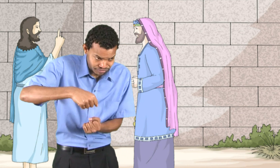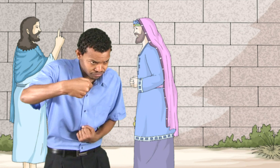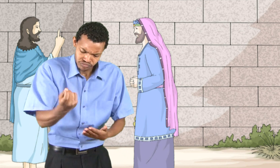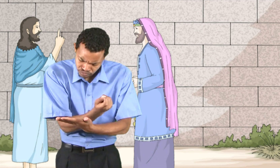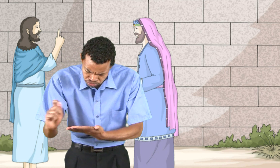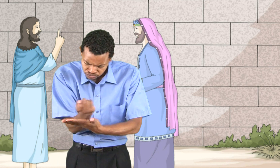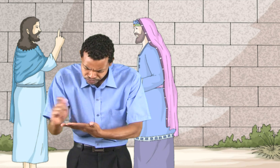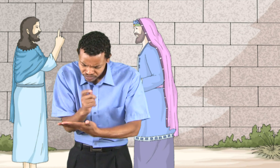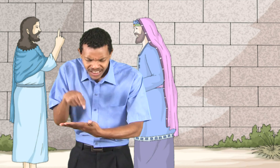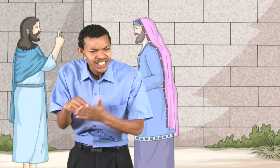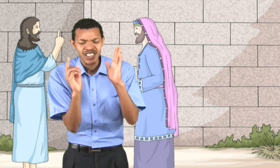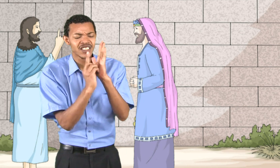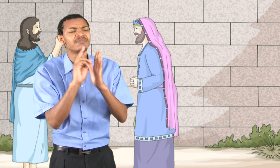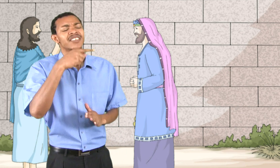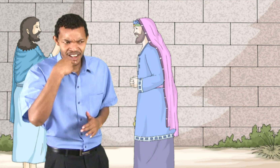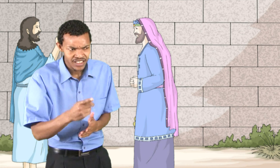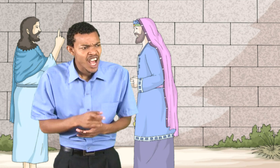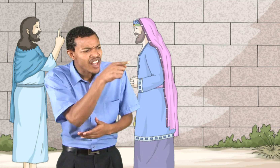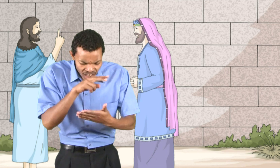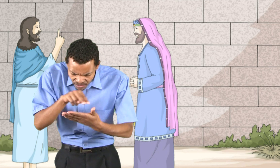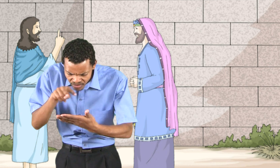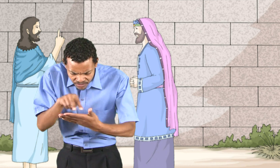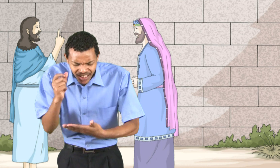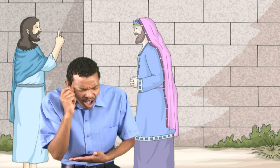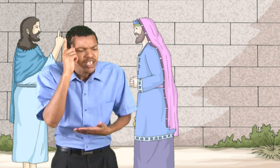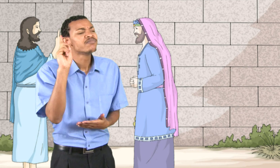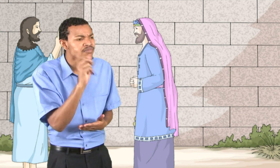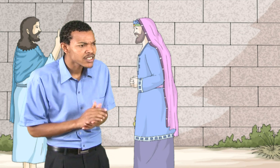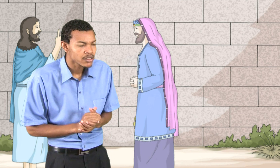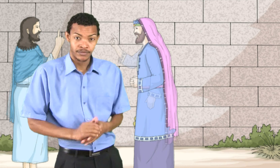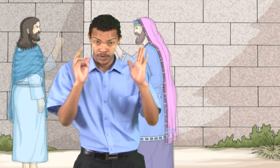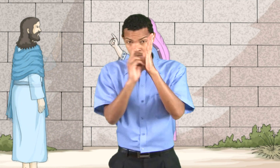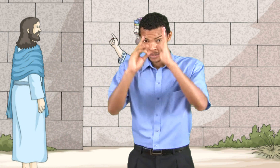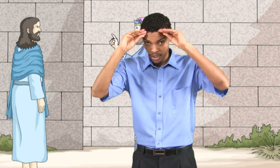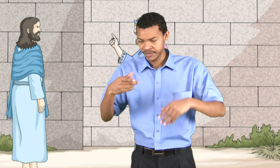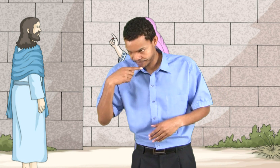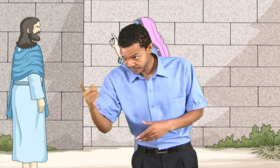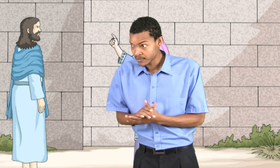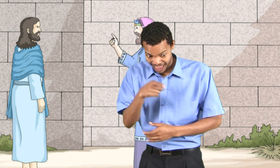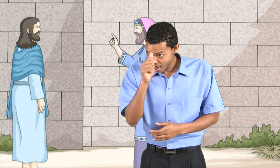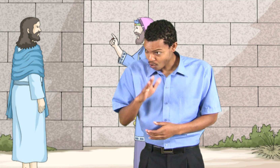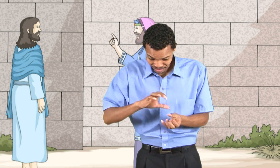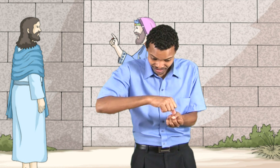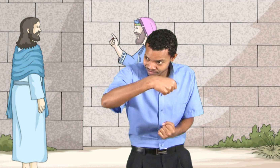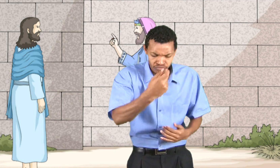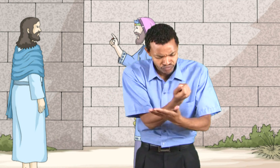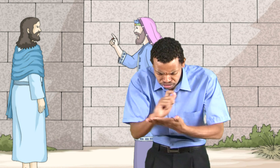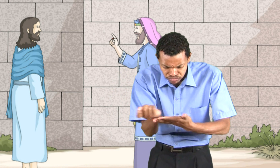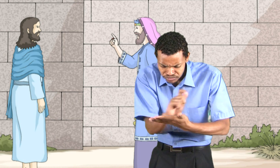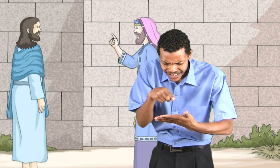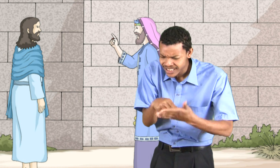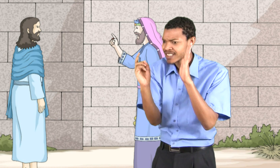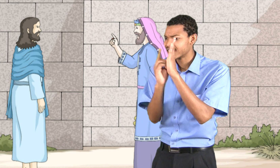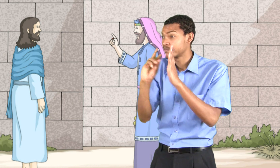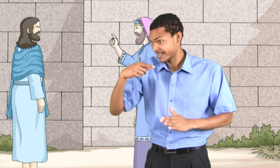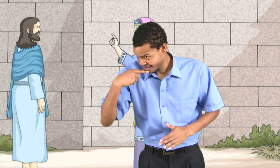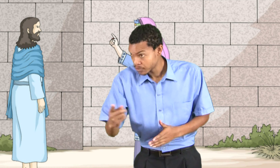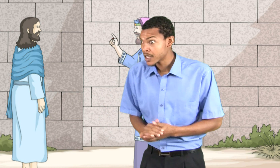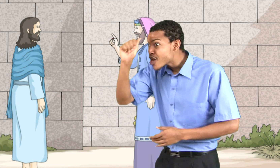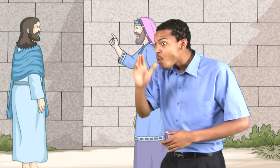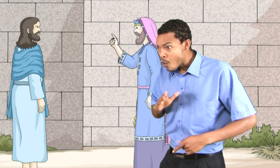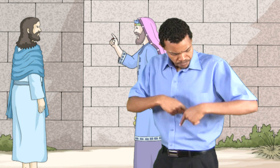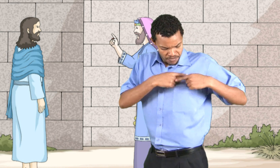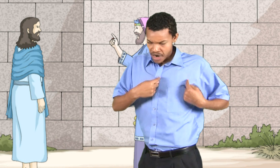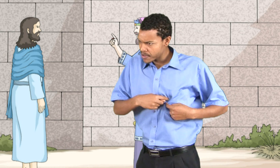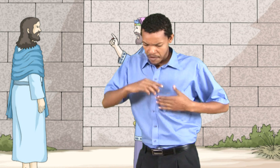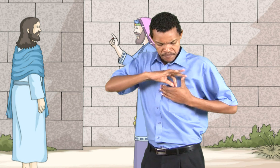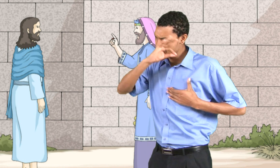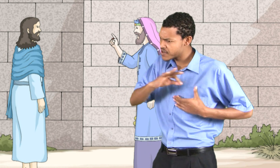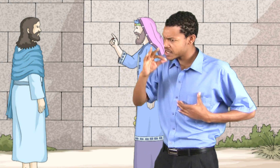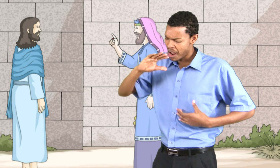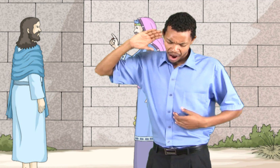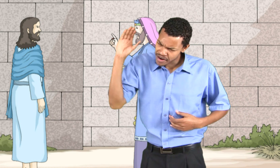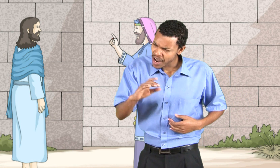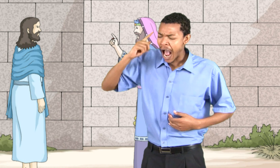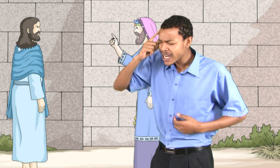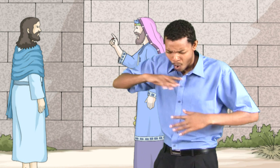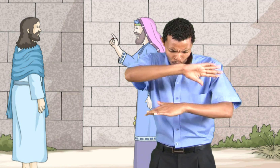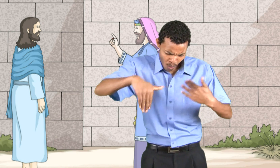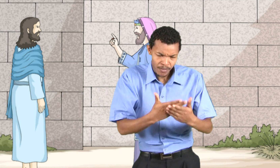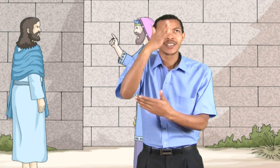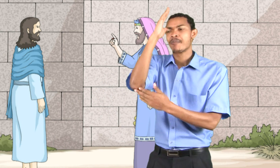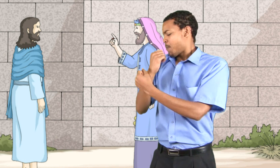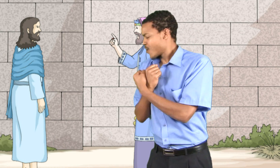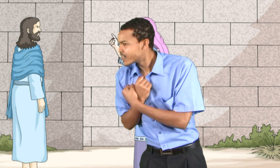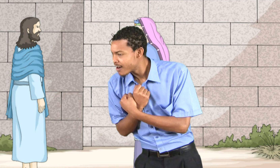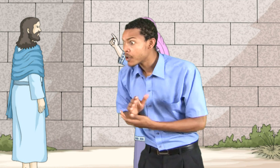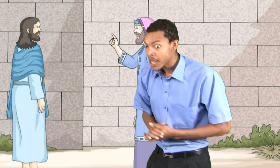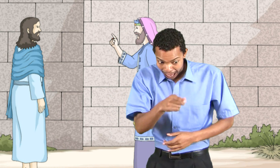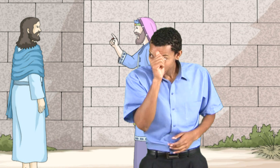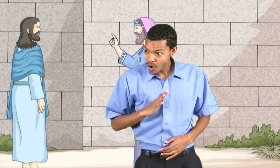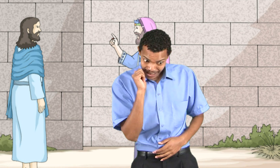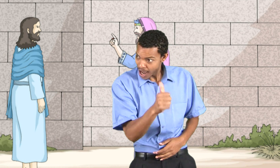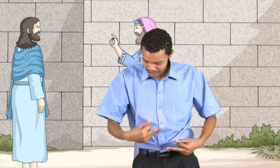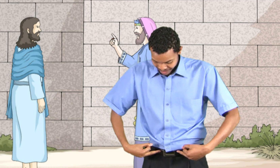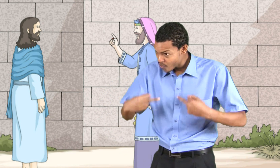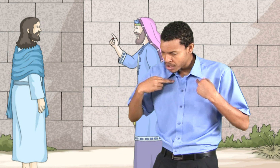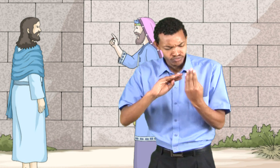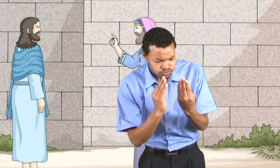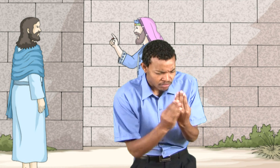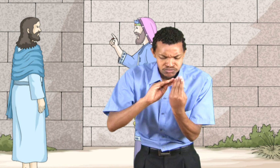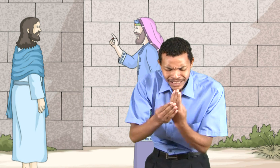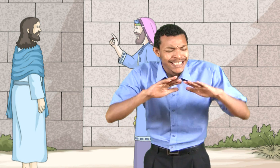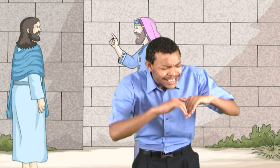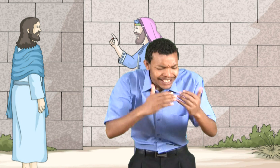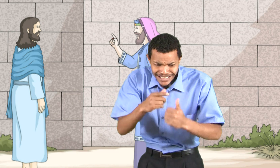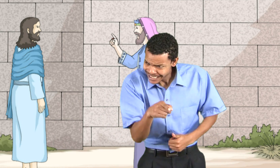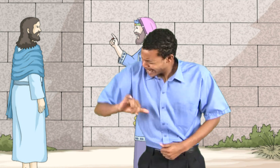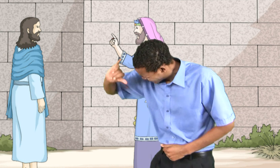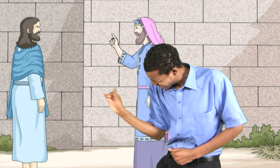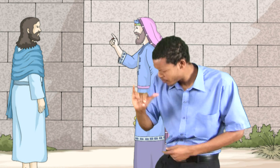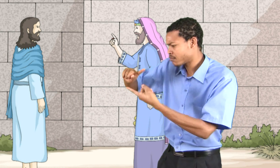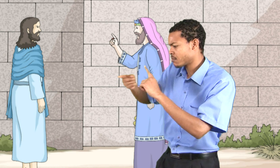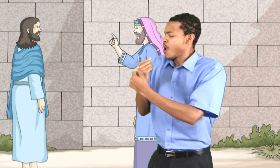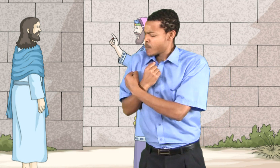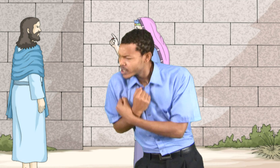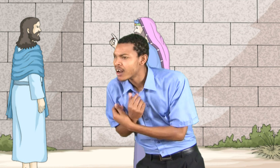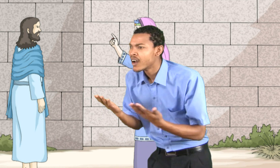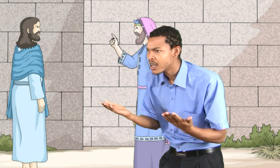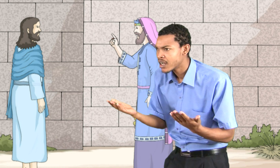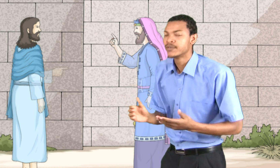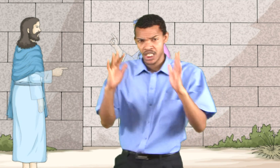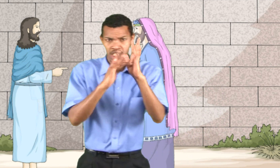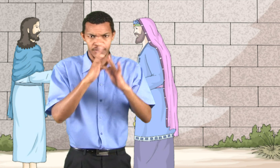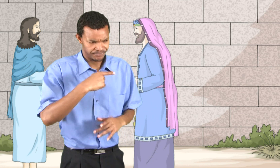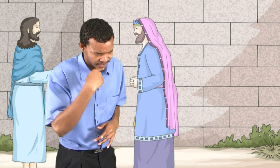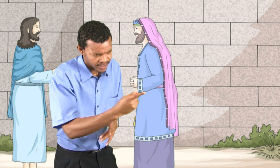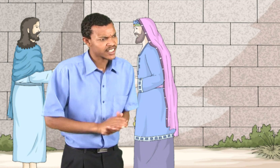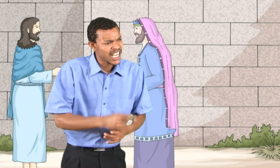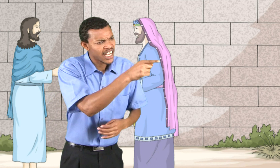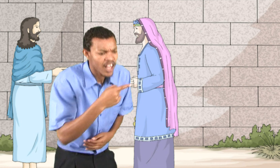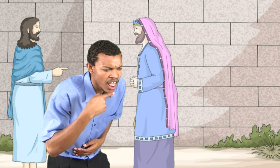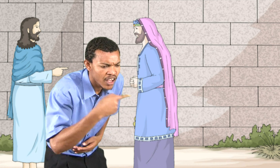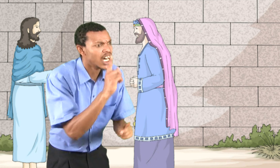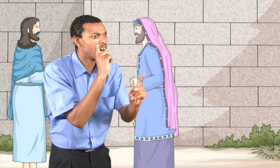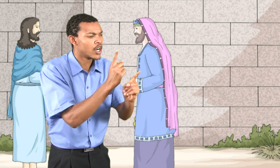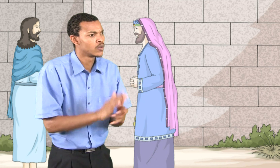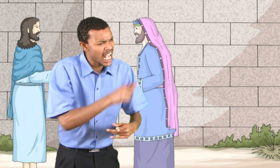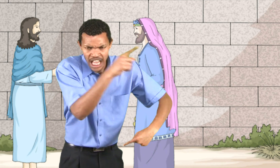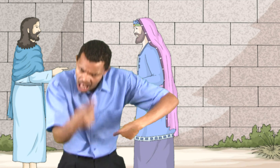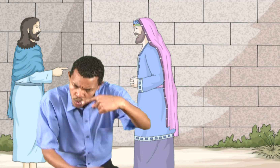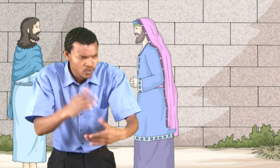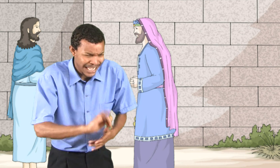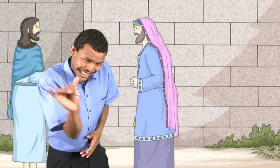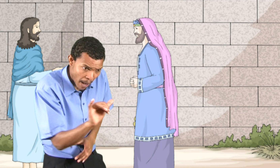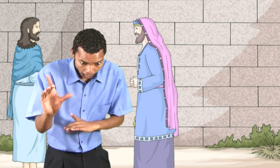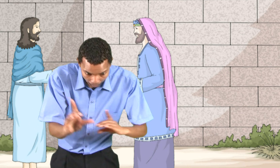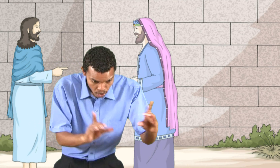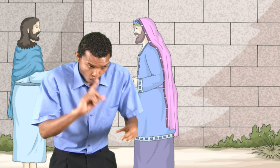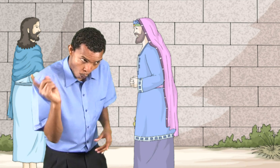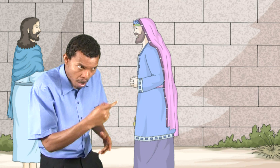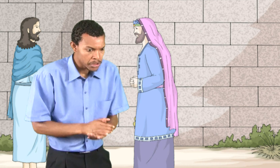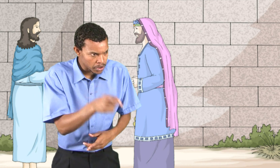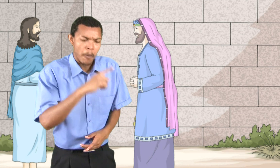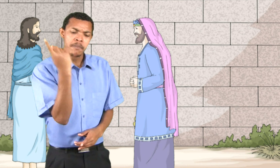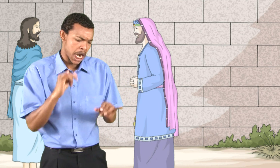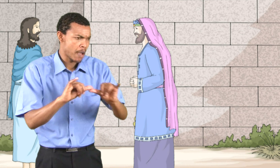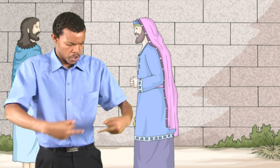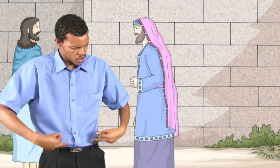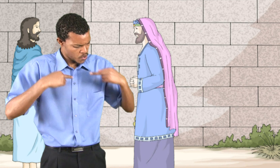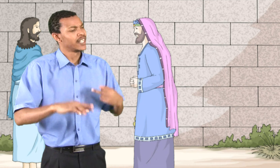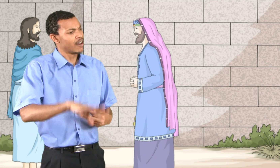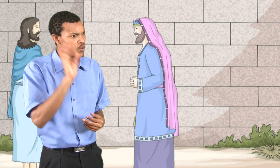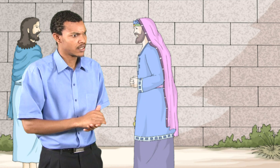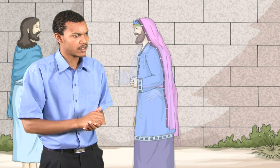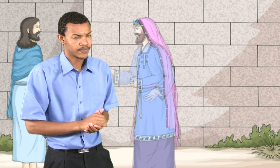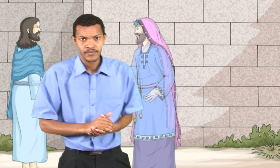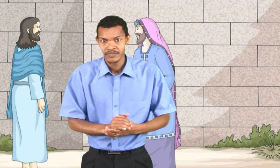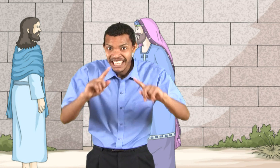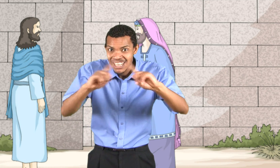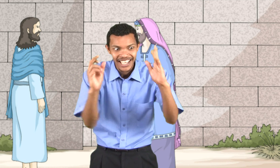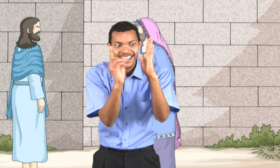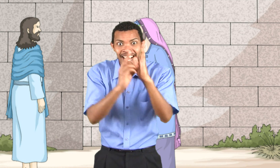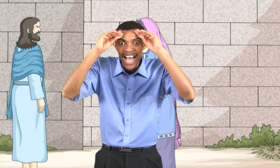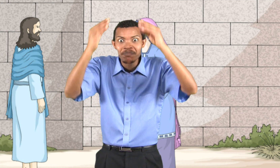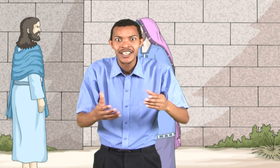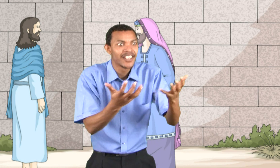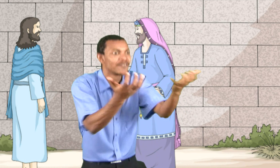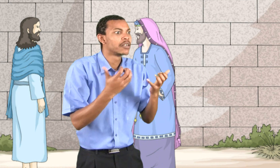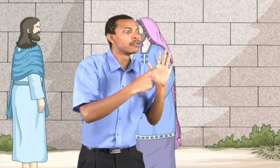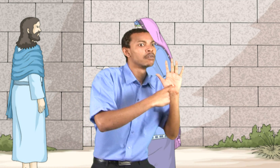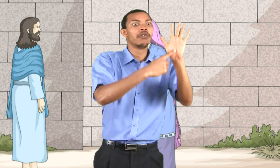He answered, “‘Love the Lord your God with all your heart and with all your soul and with all your strength and with all your mind’ and ‘Love your neighbor as yourself.’” “You have answered correctly,” Jesus said.